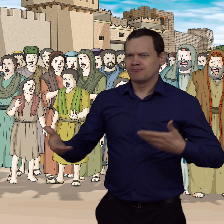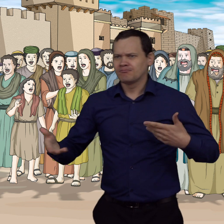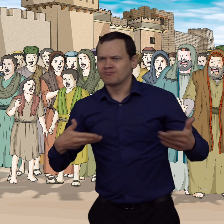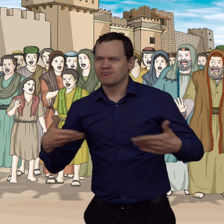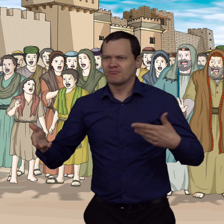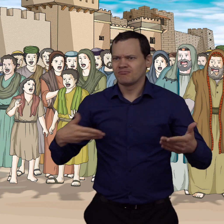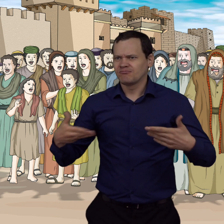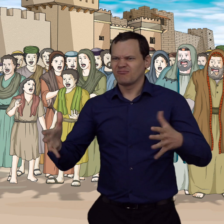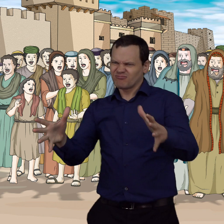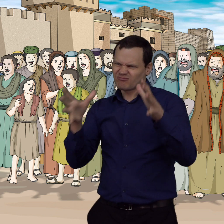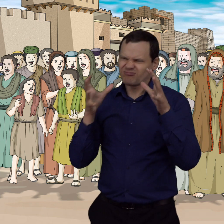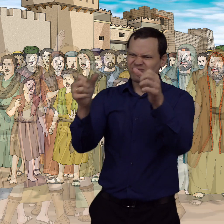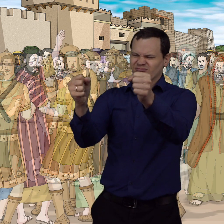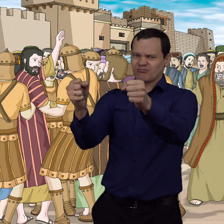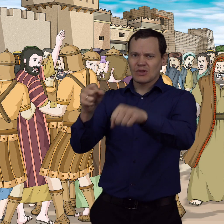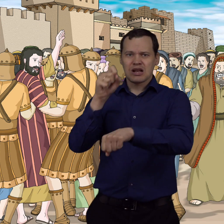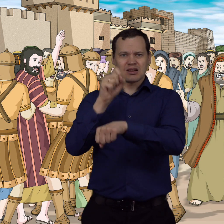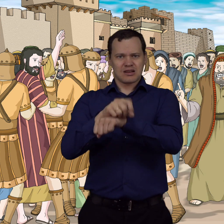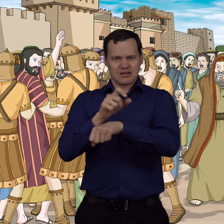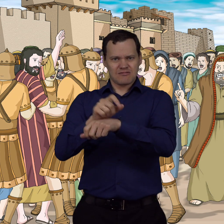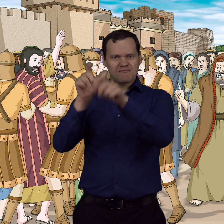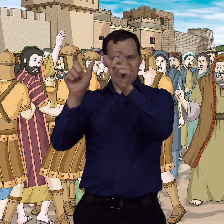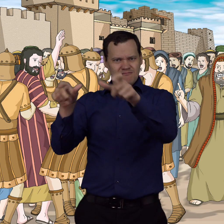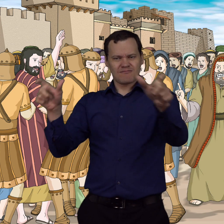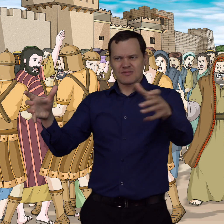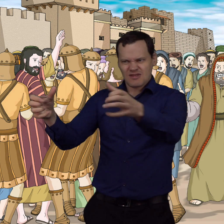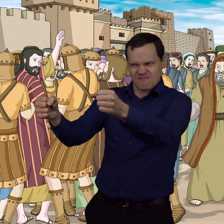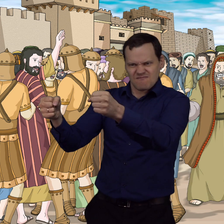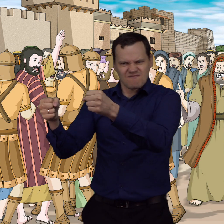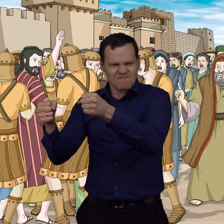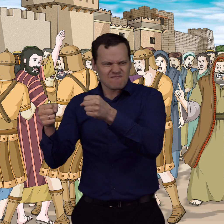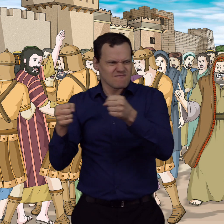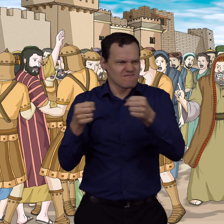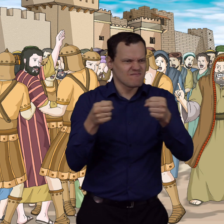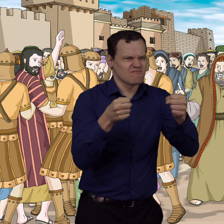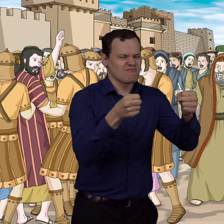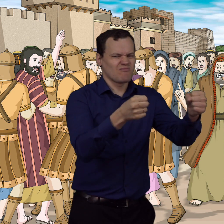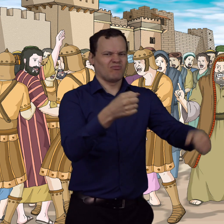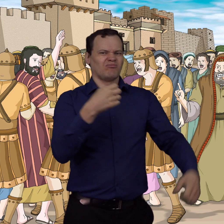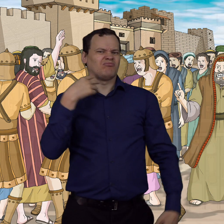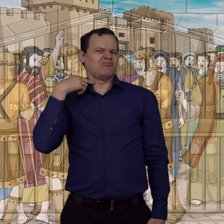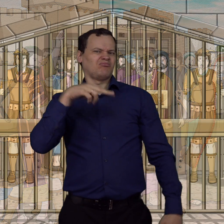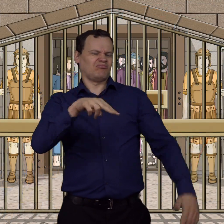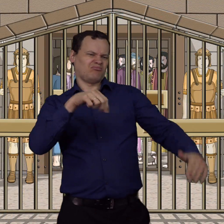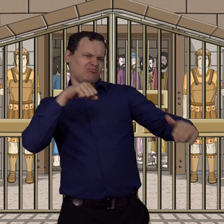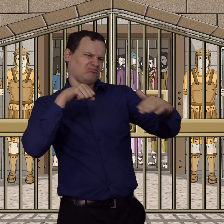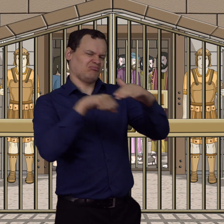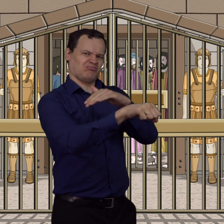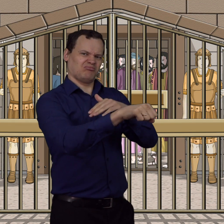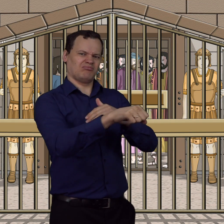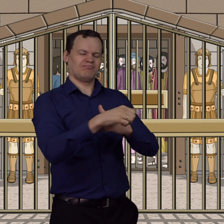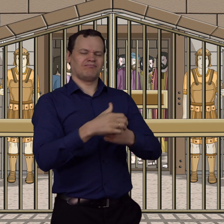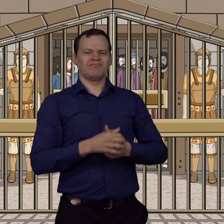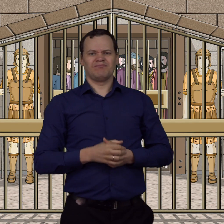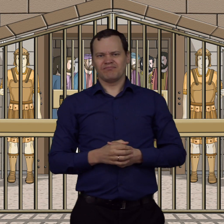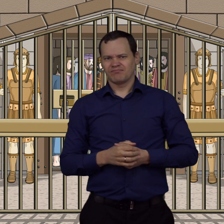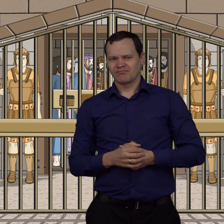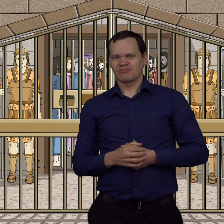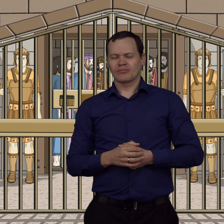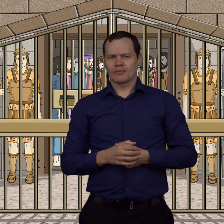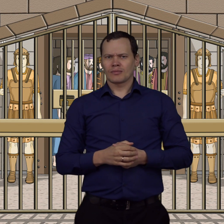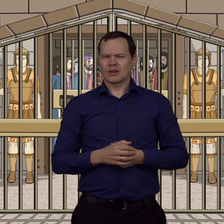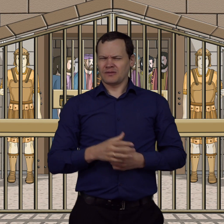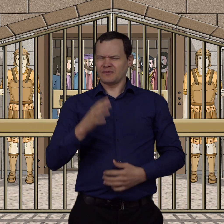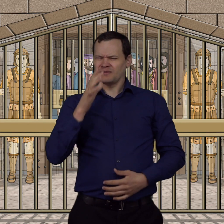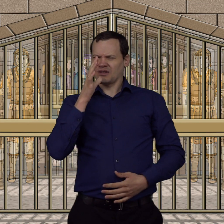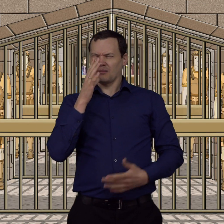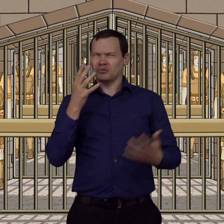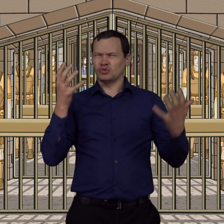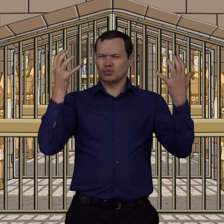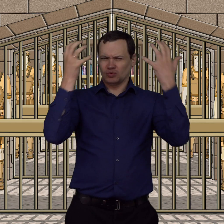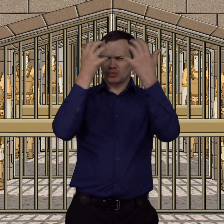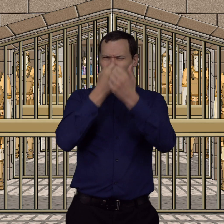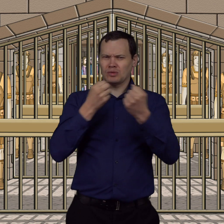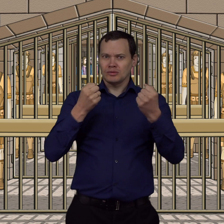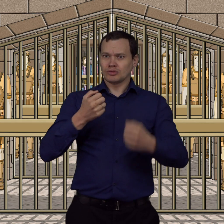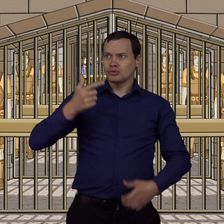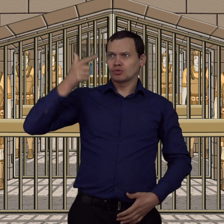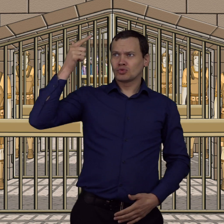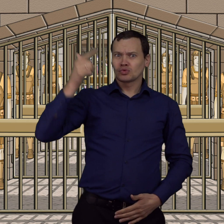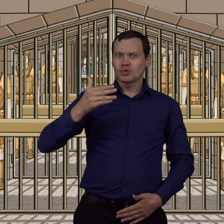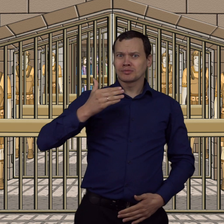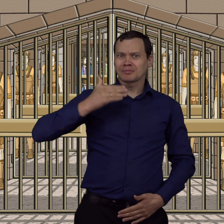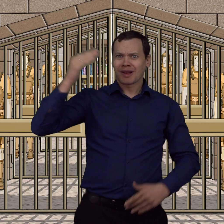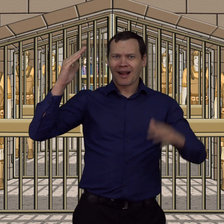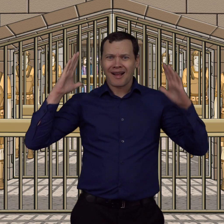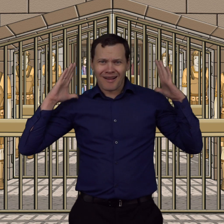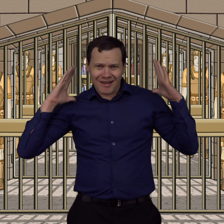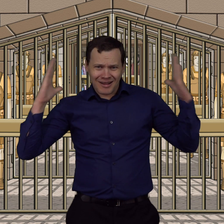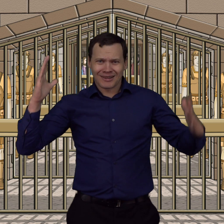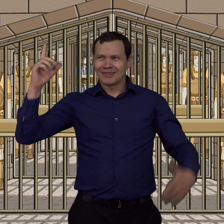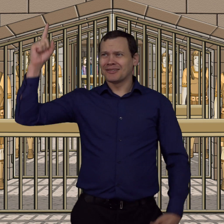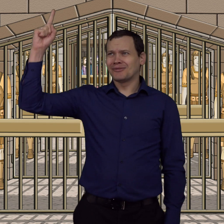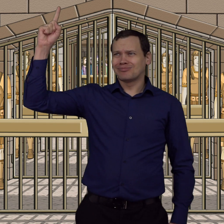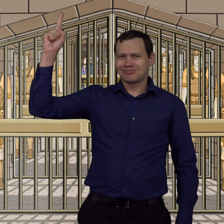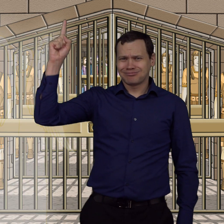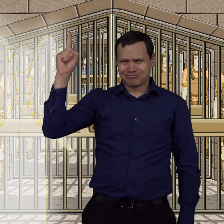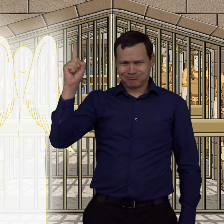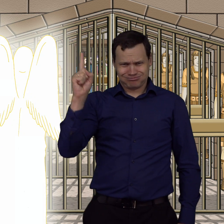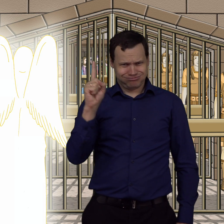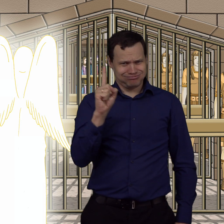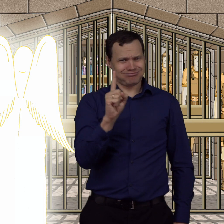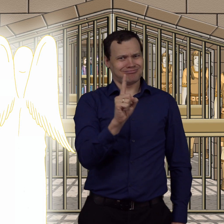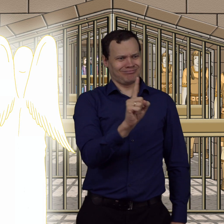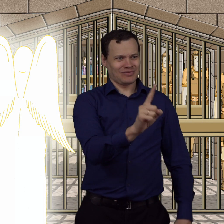They went out and arrested the apostles and put them in the public jail.